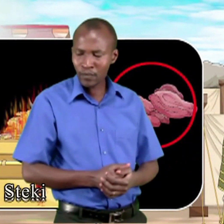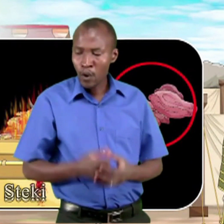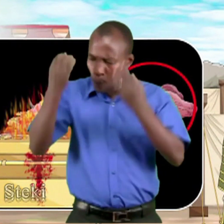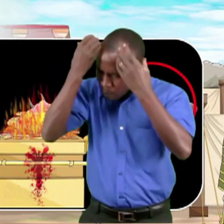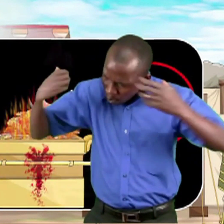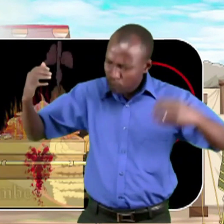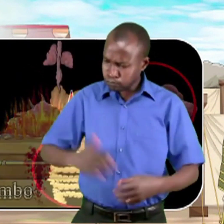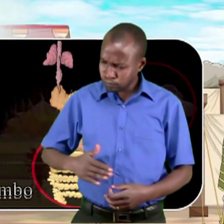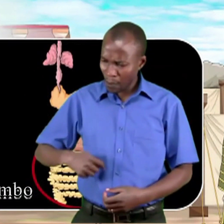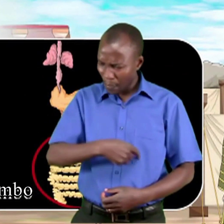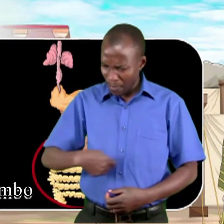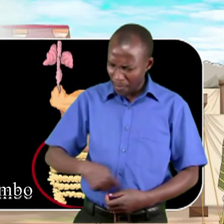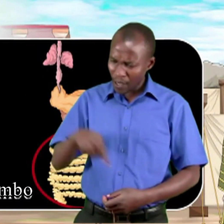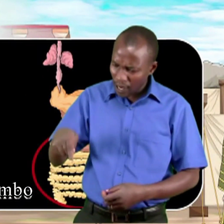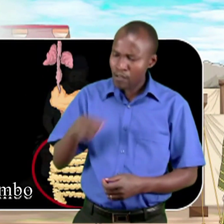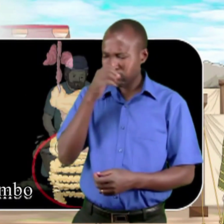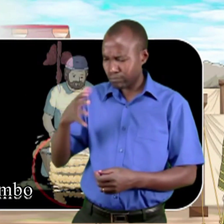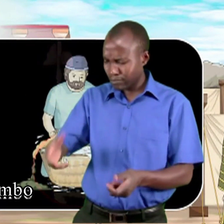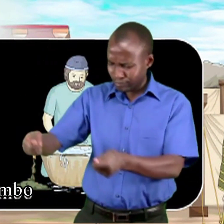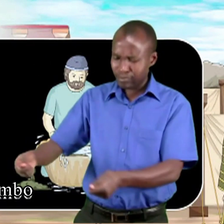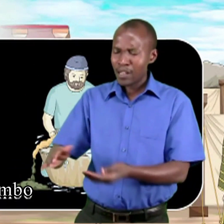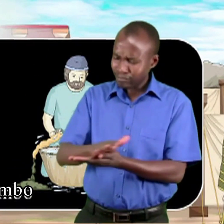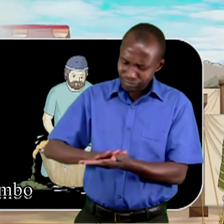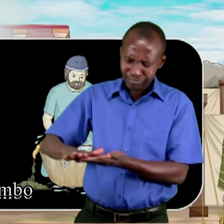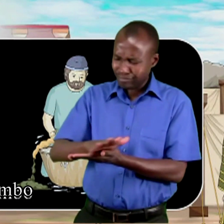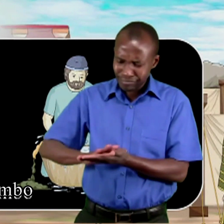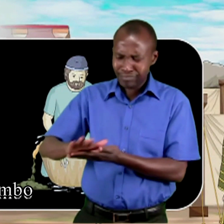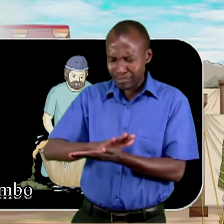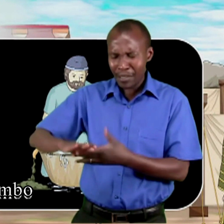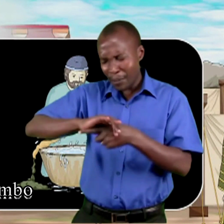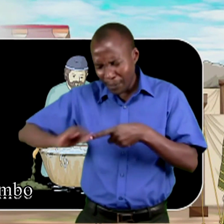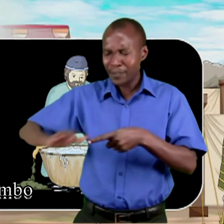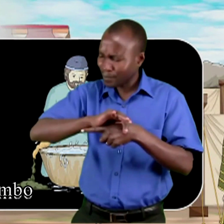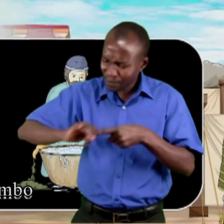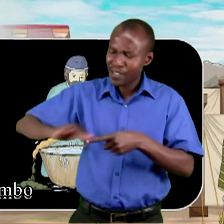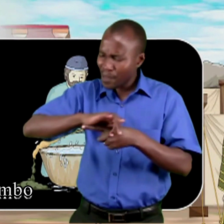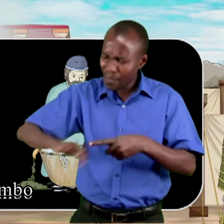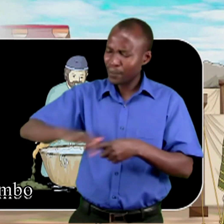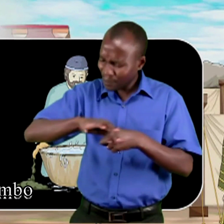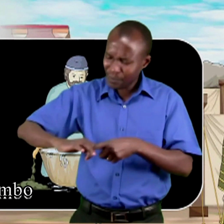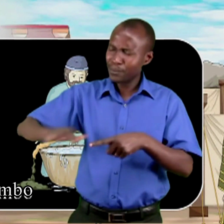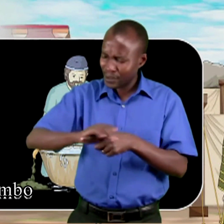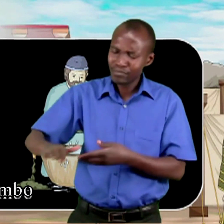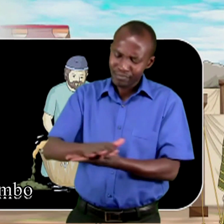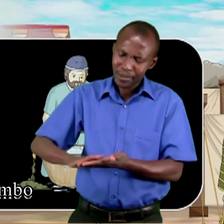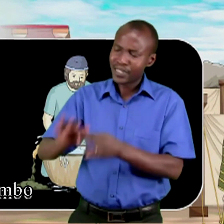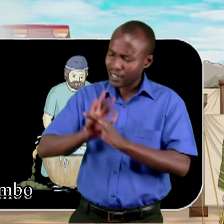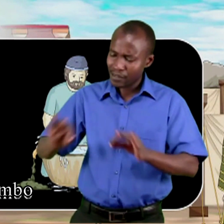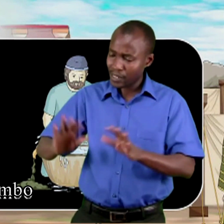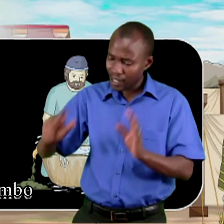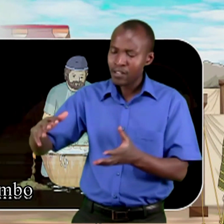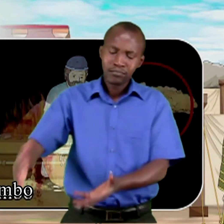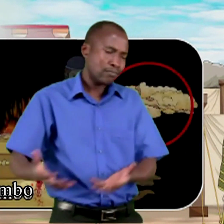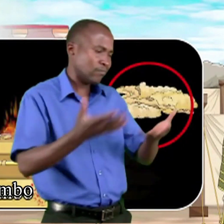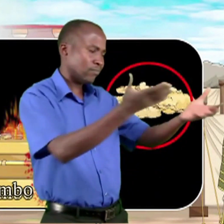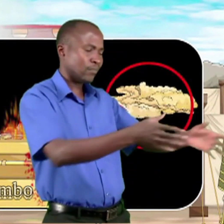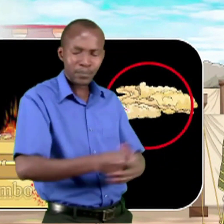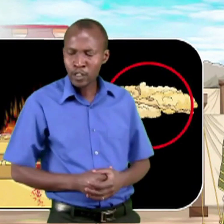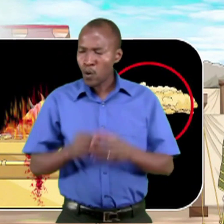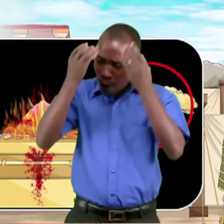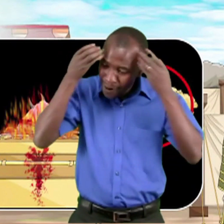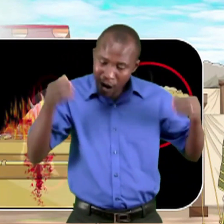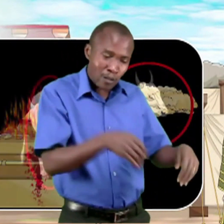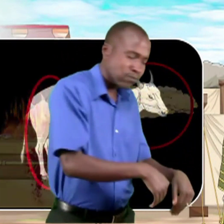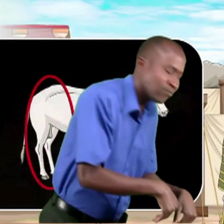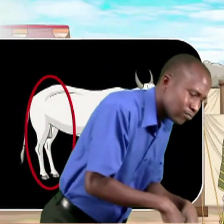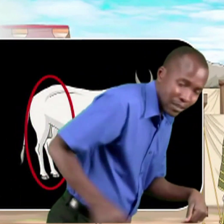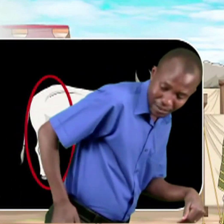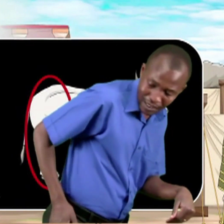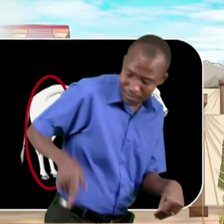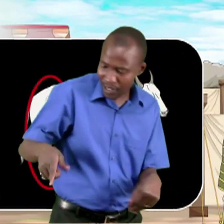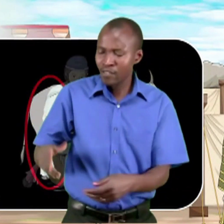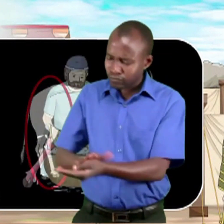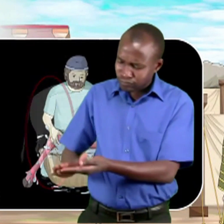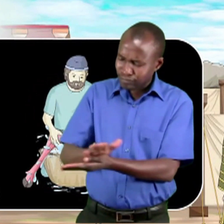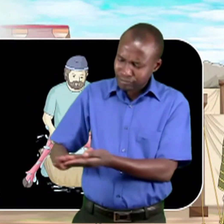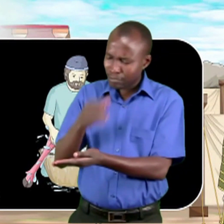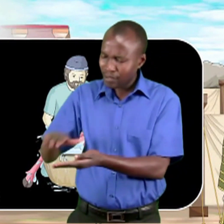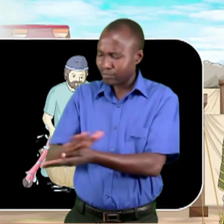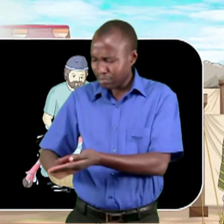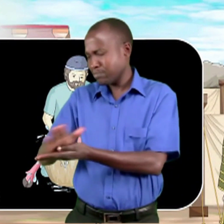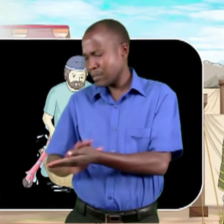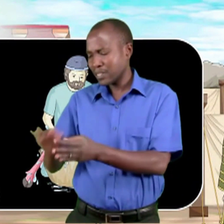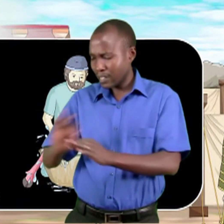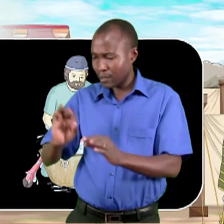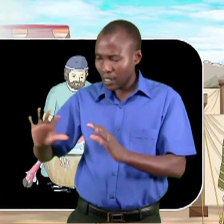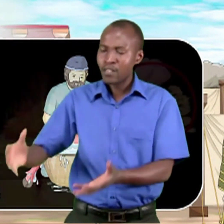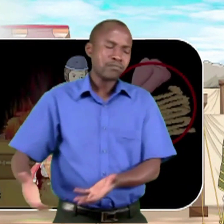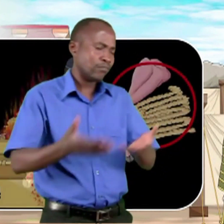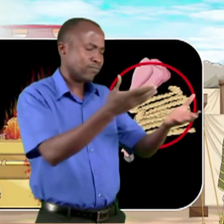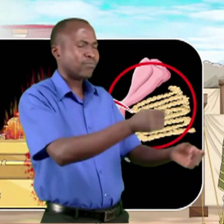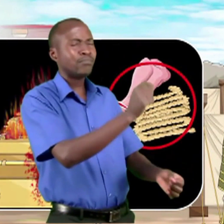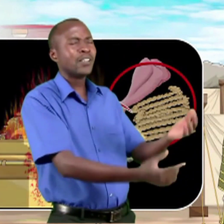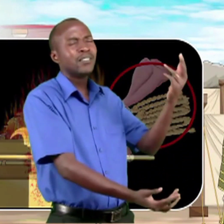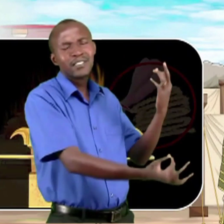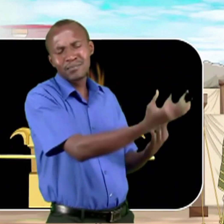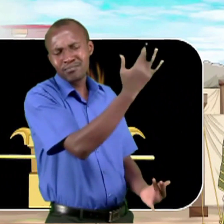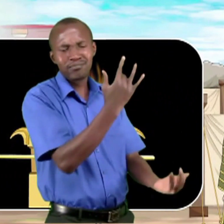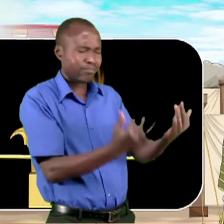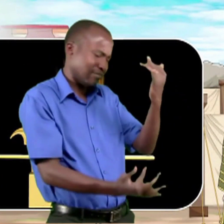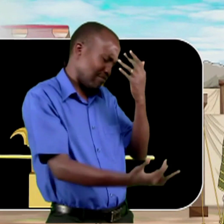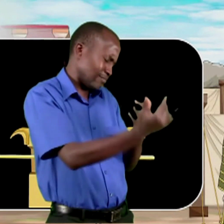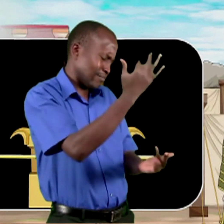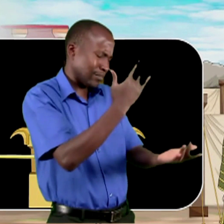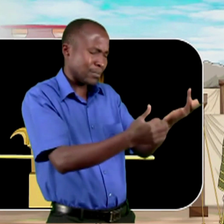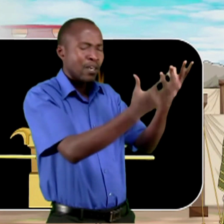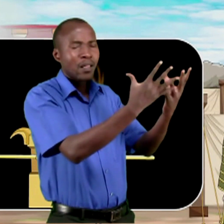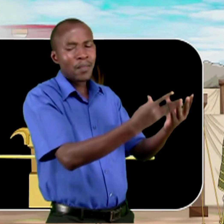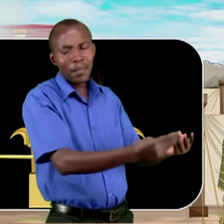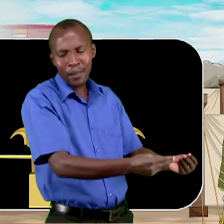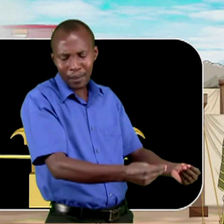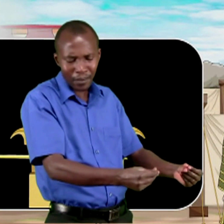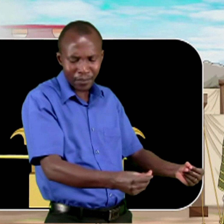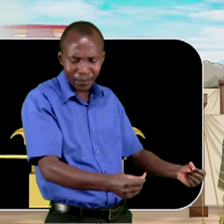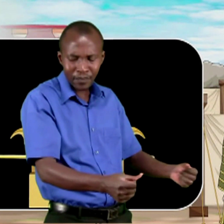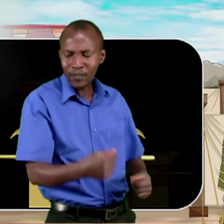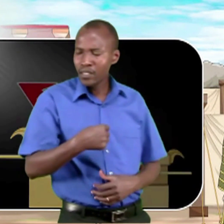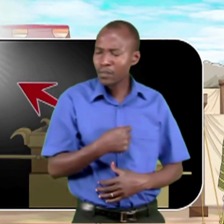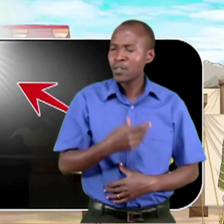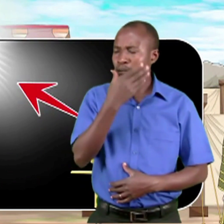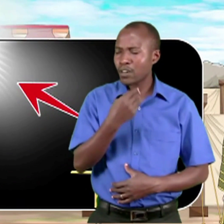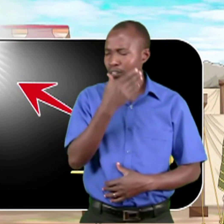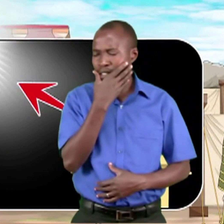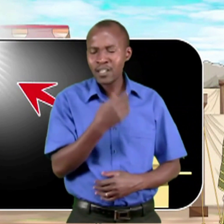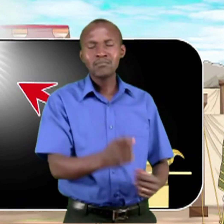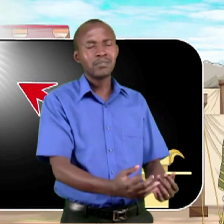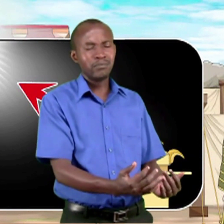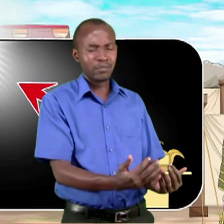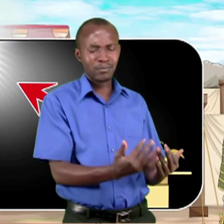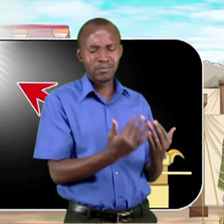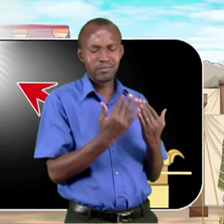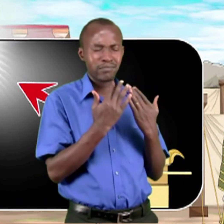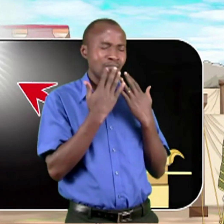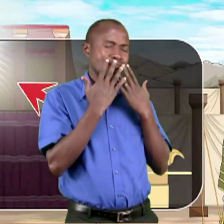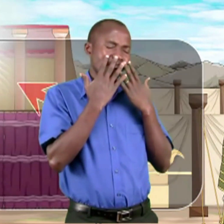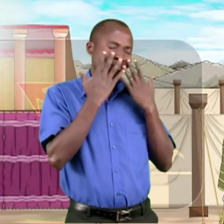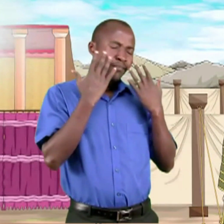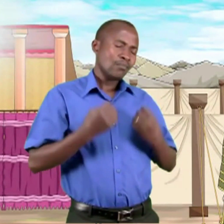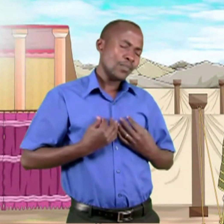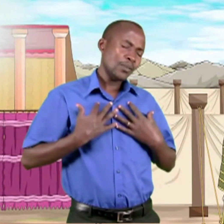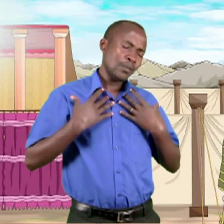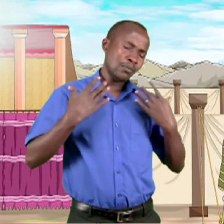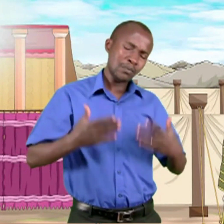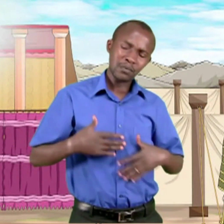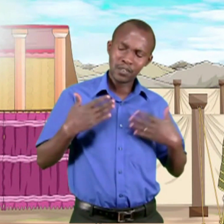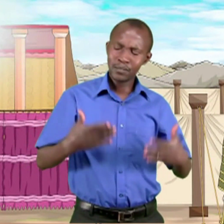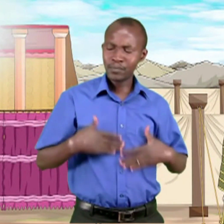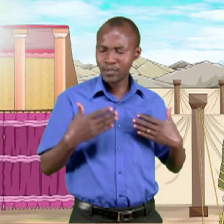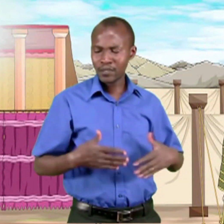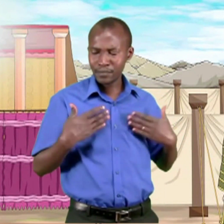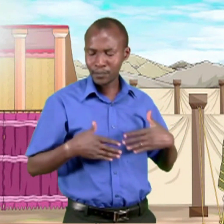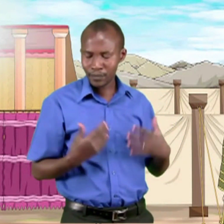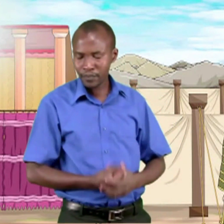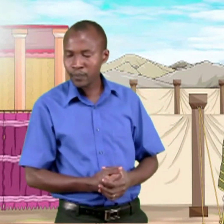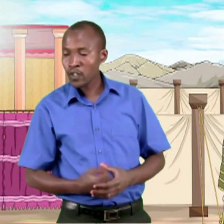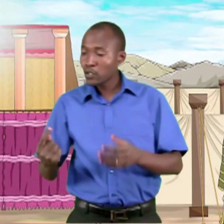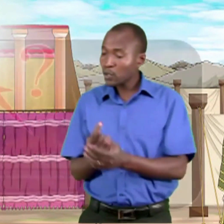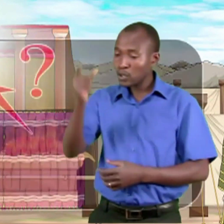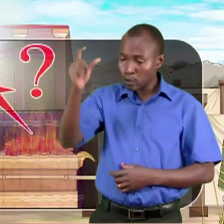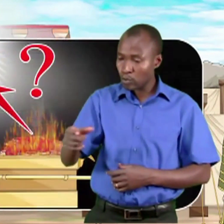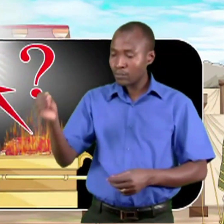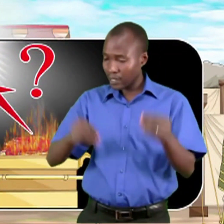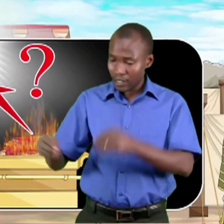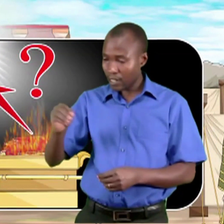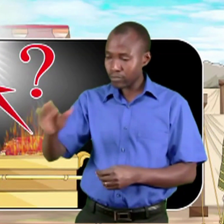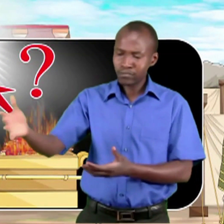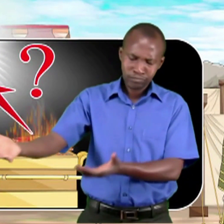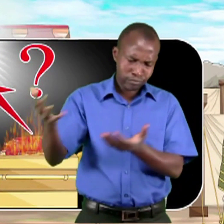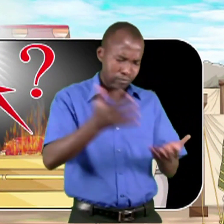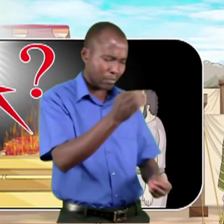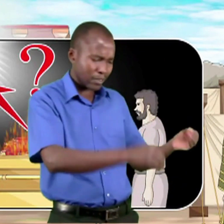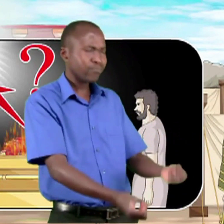The entrails and legs must be washed with water, and the priest shall burn all of it on the altar as a burnt offering, an offering made by fire, a pleasing aroma to the LORD.